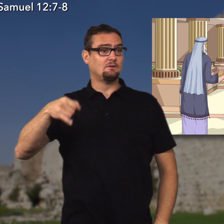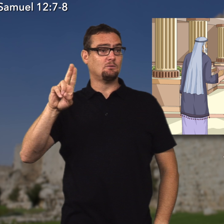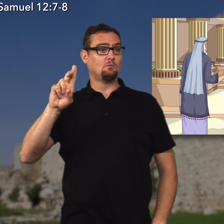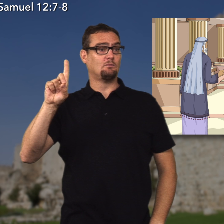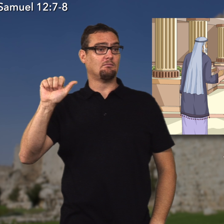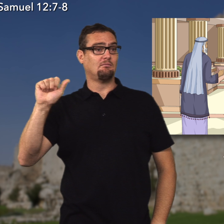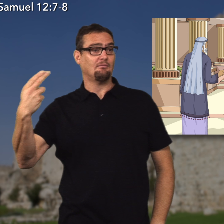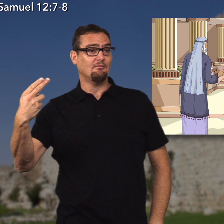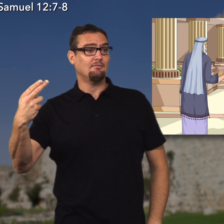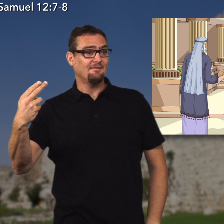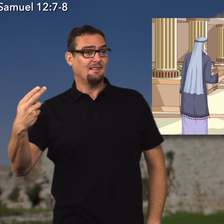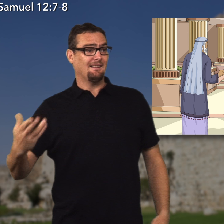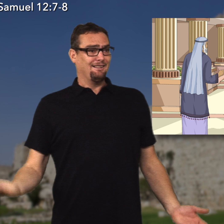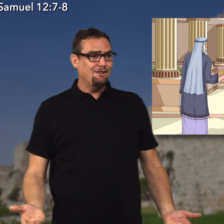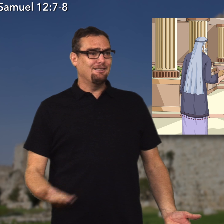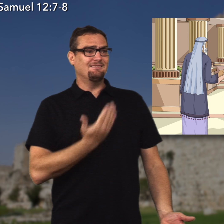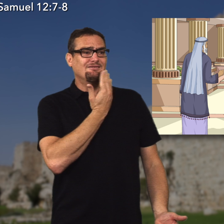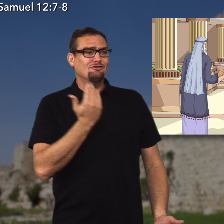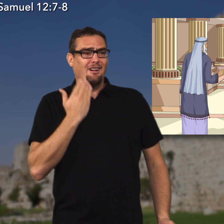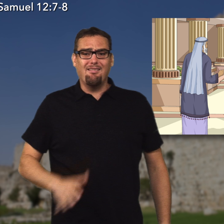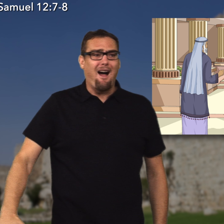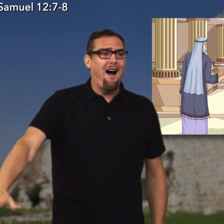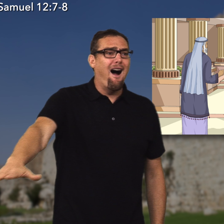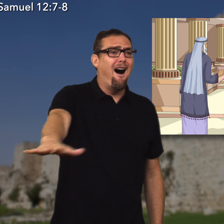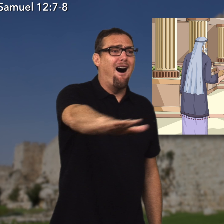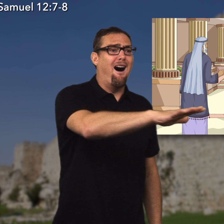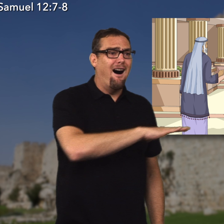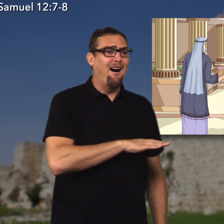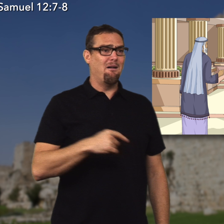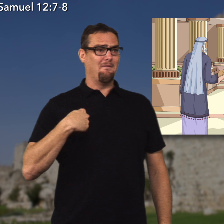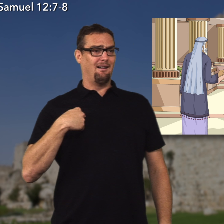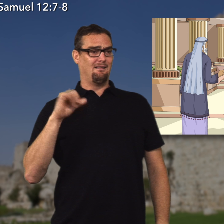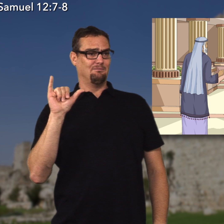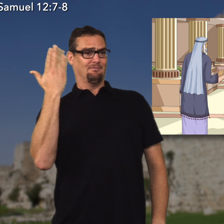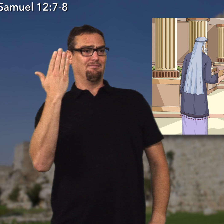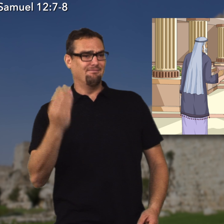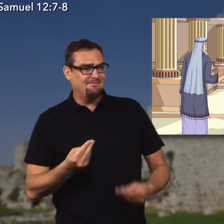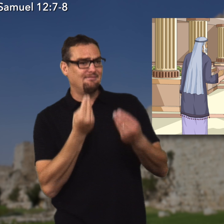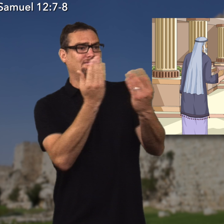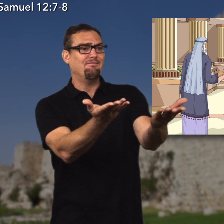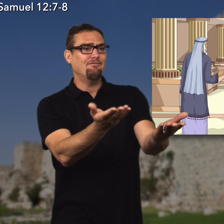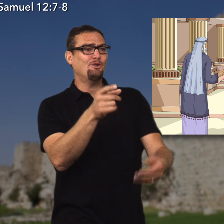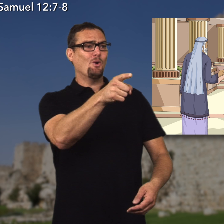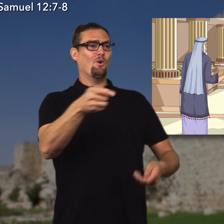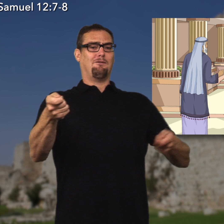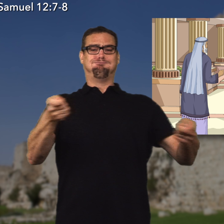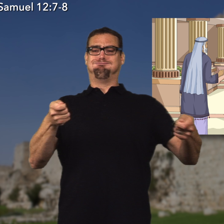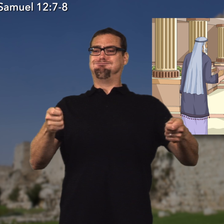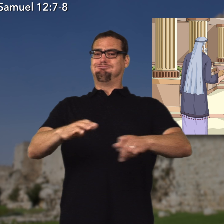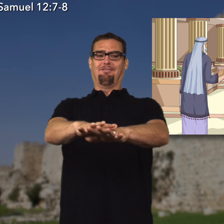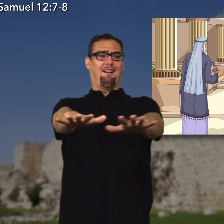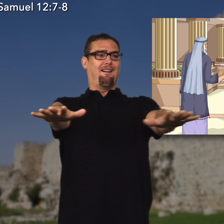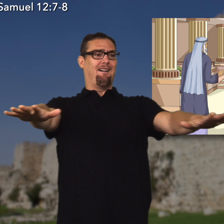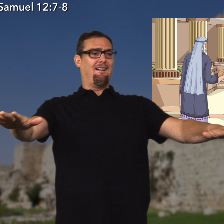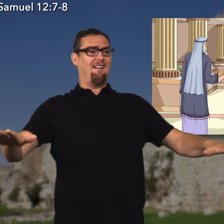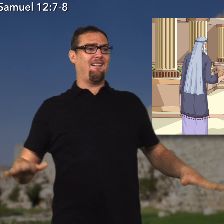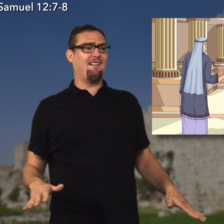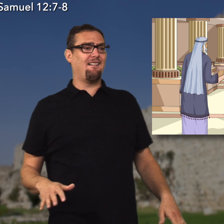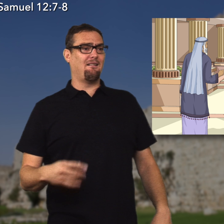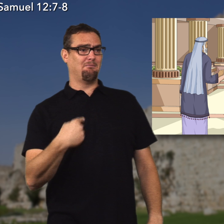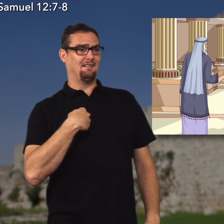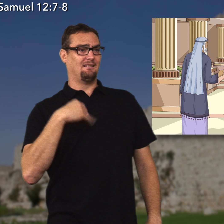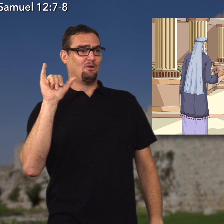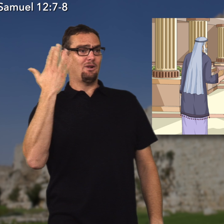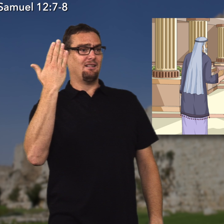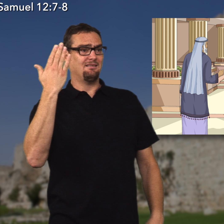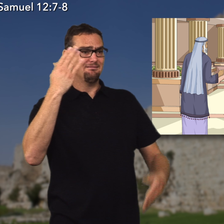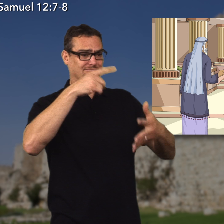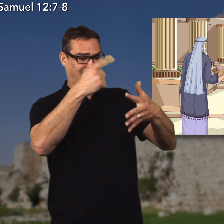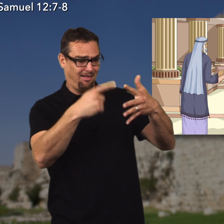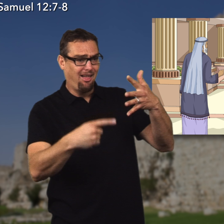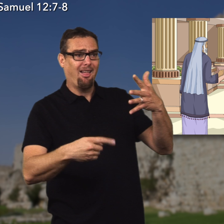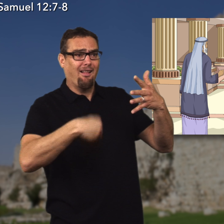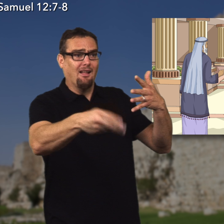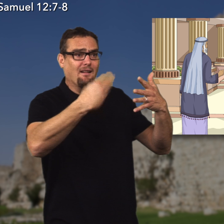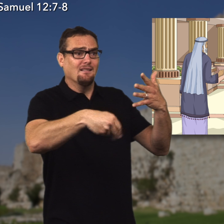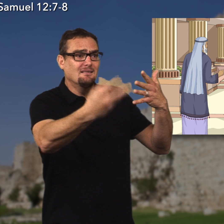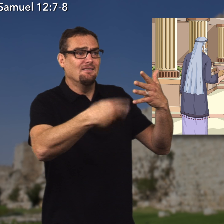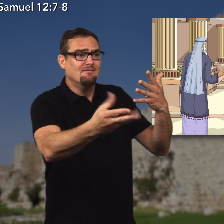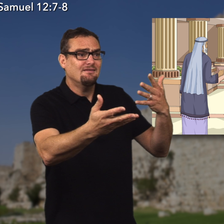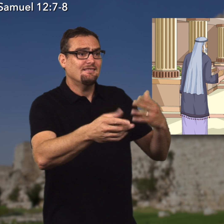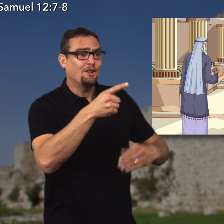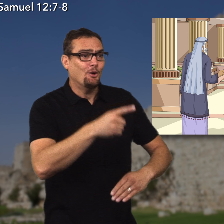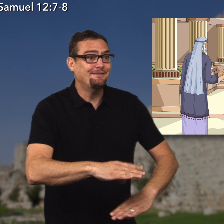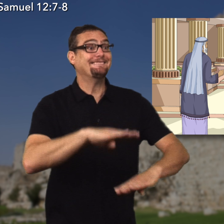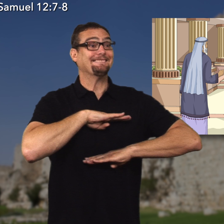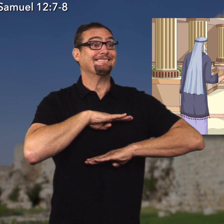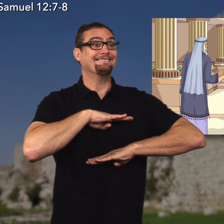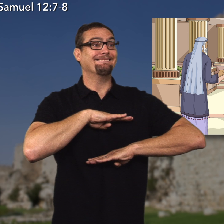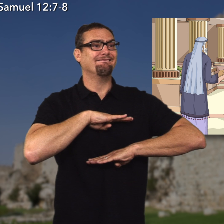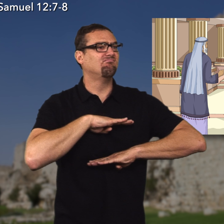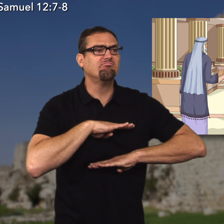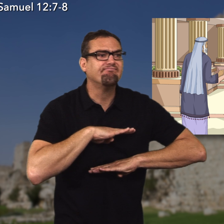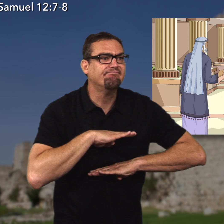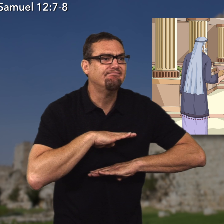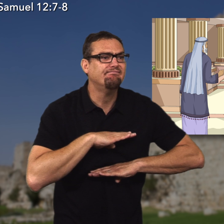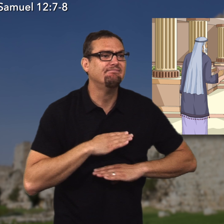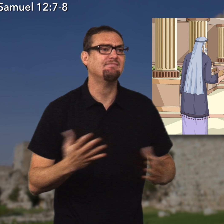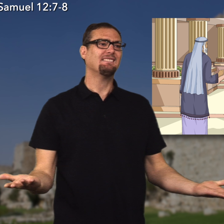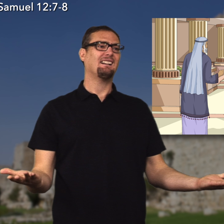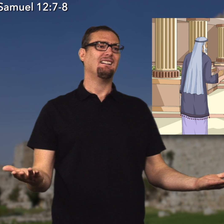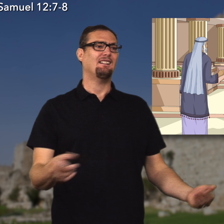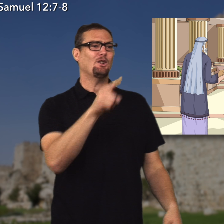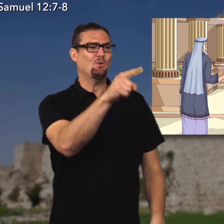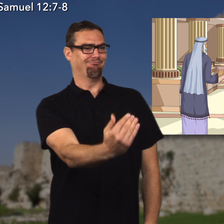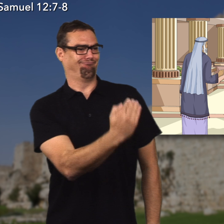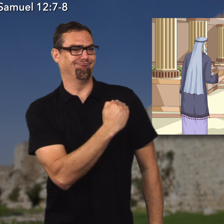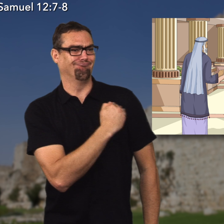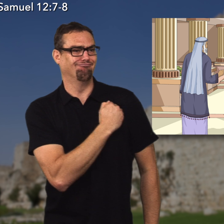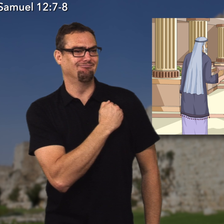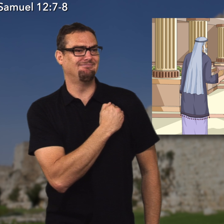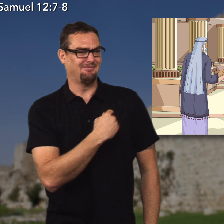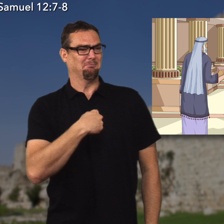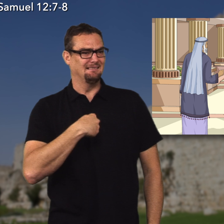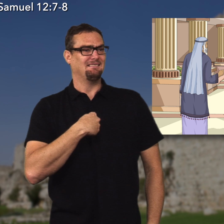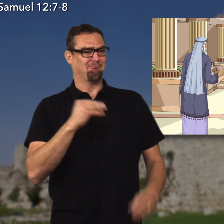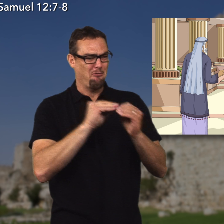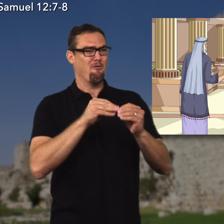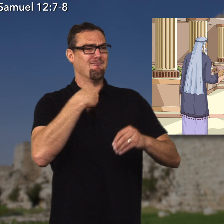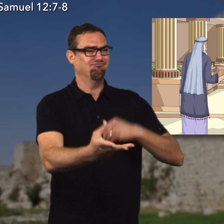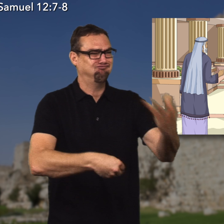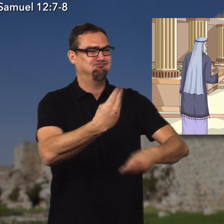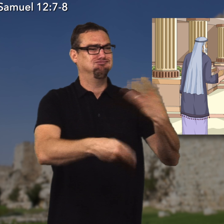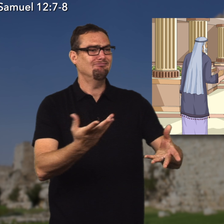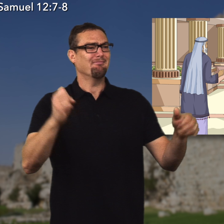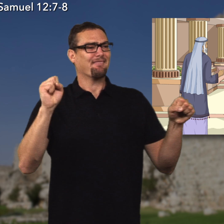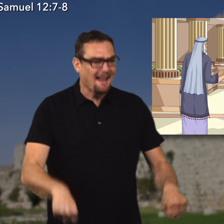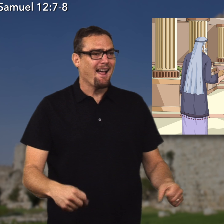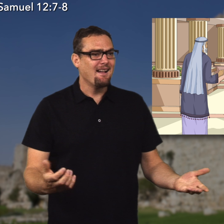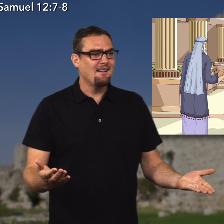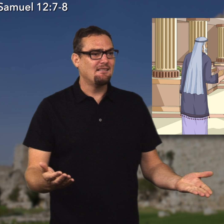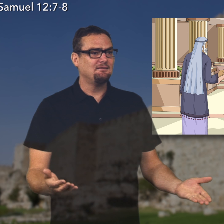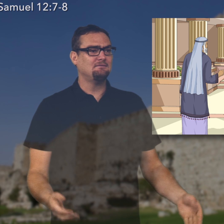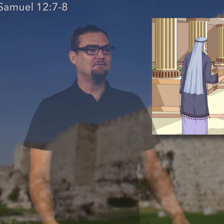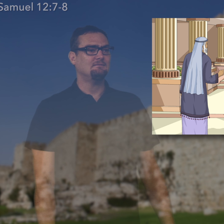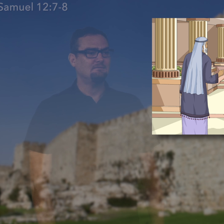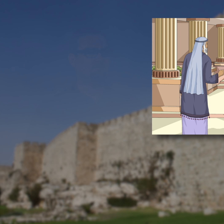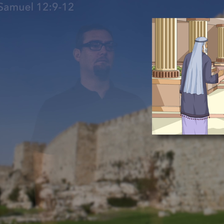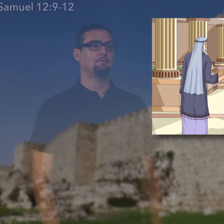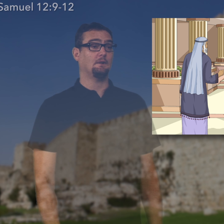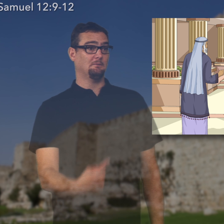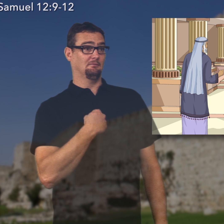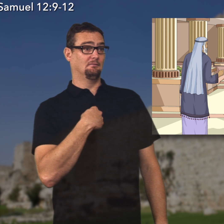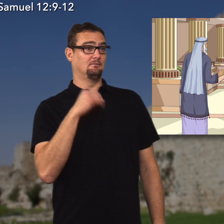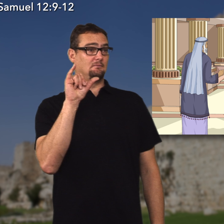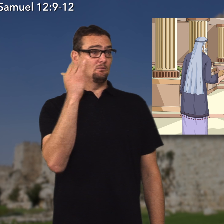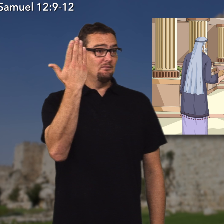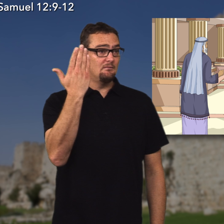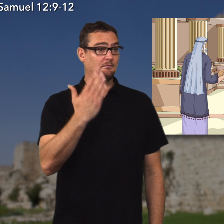I gave you the house of Israel and Judah, and if that was not enough, I would have given you even more.